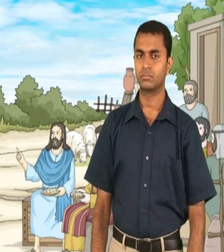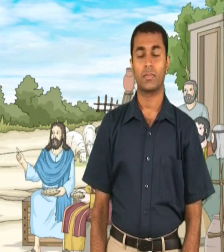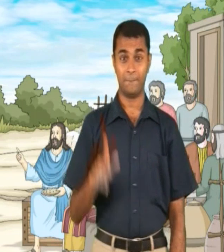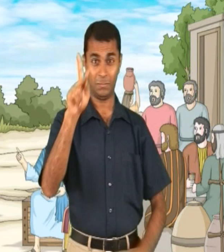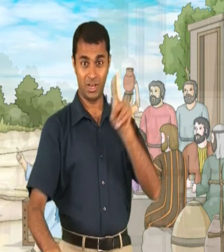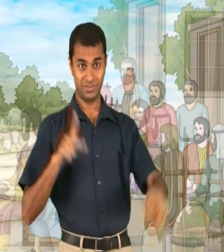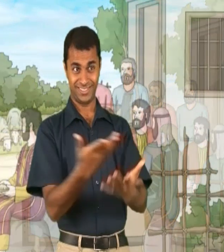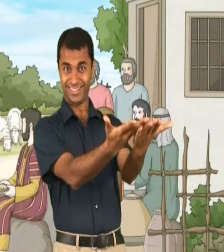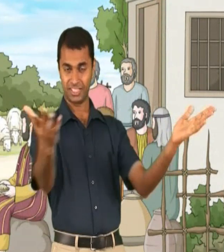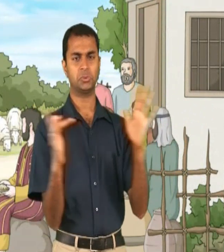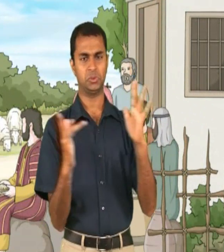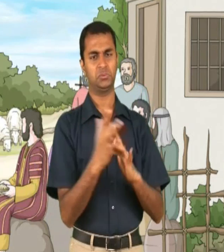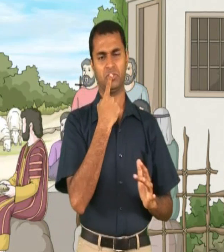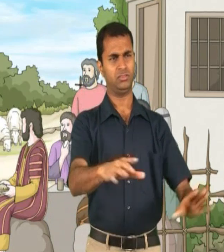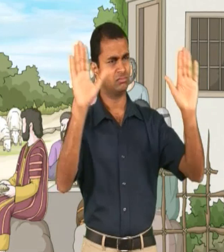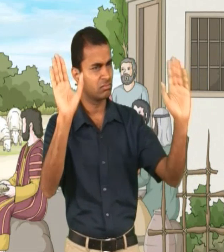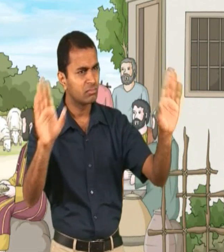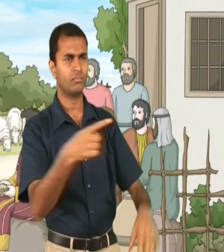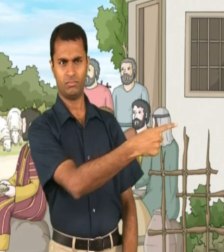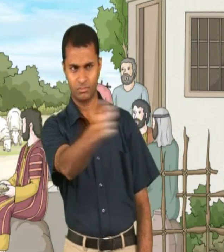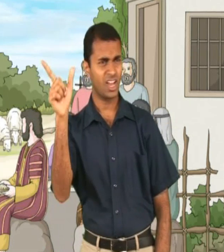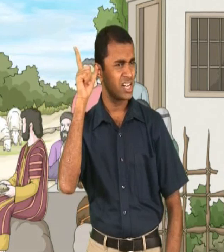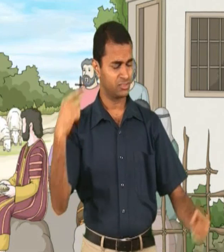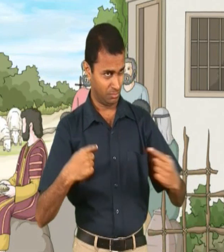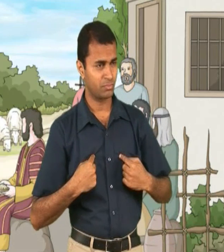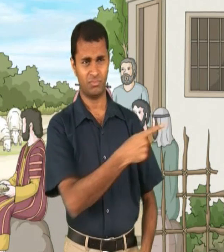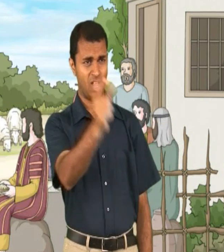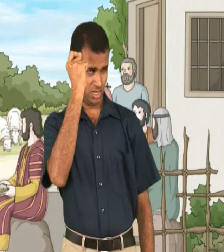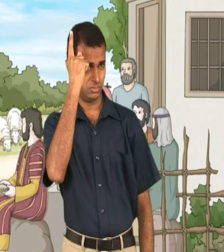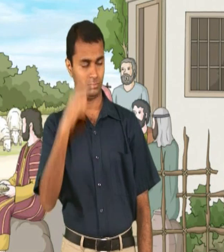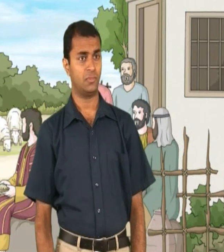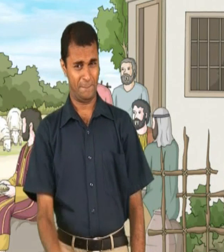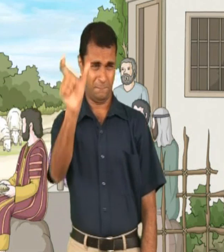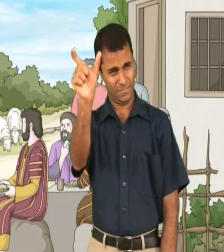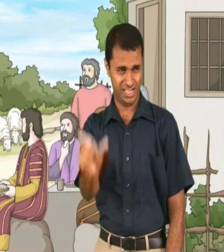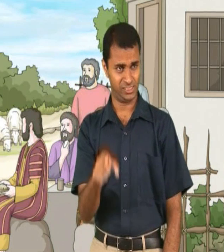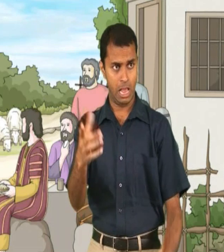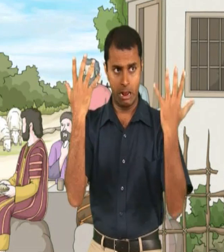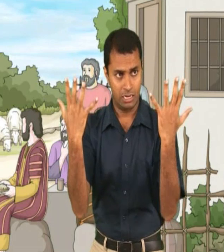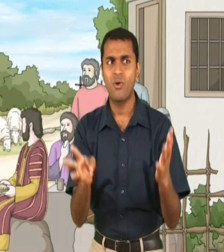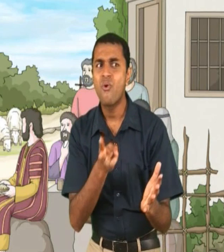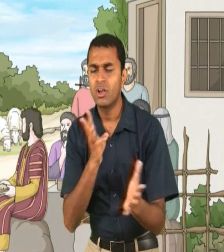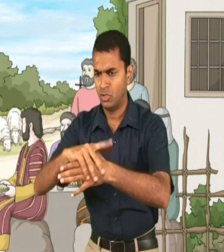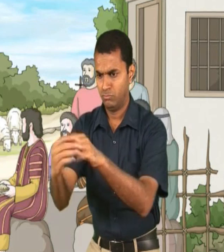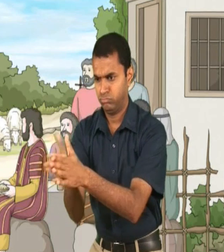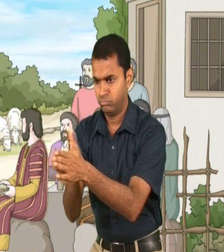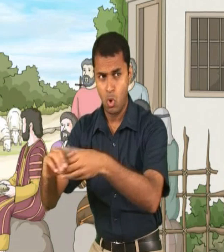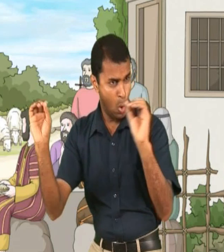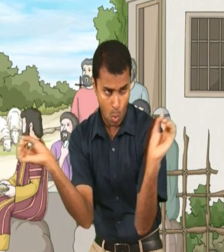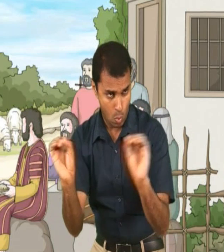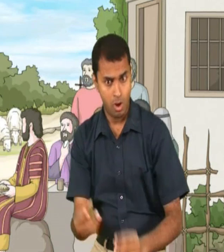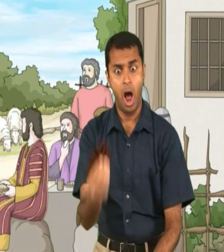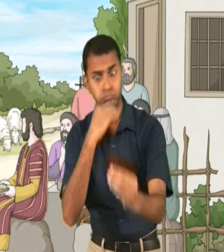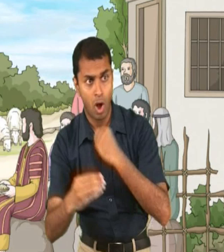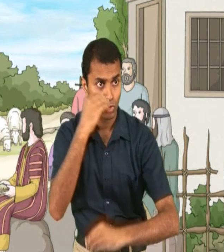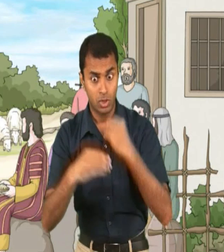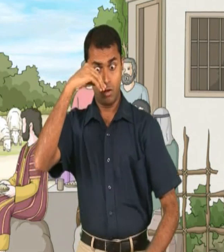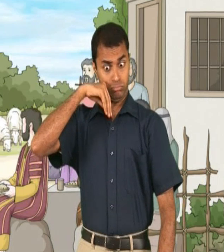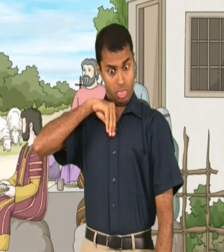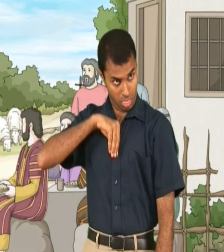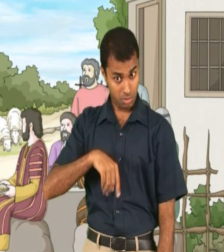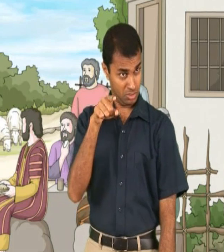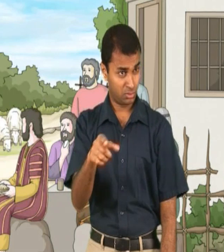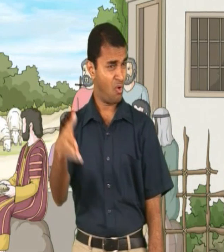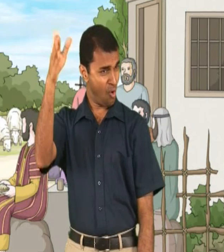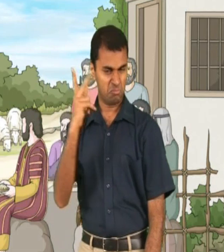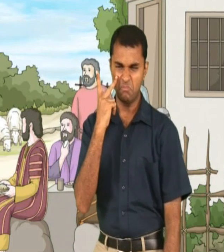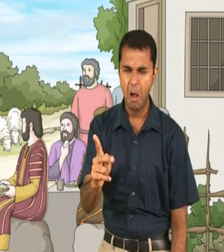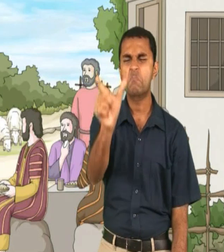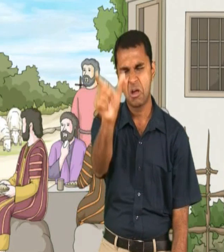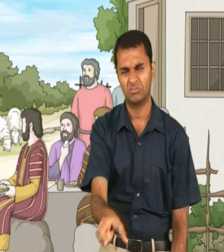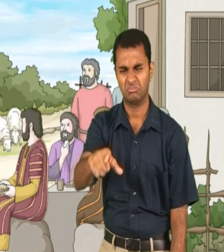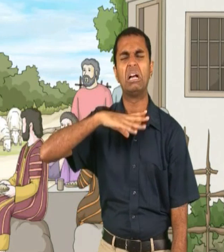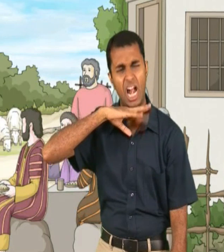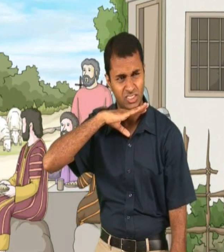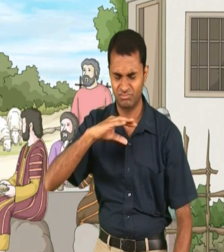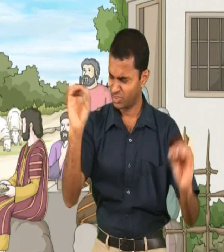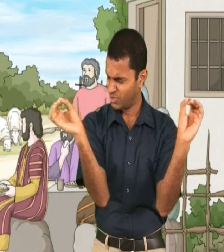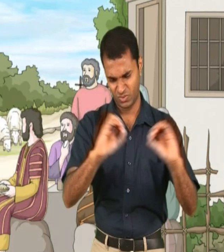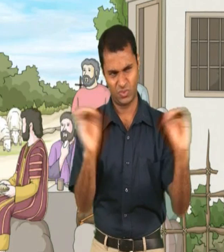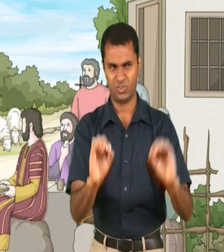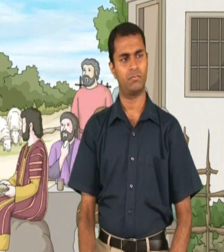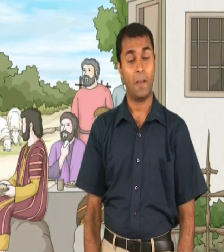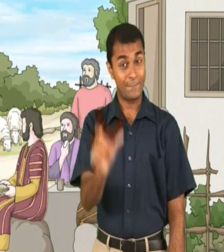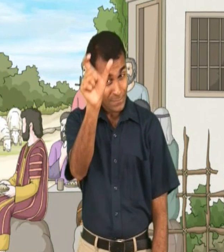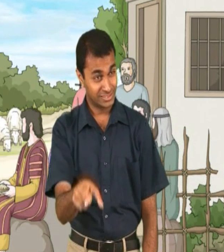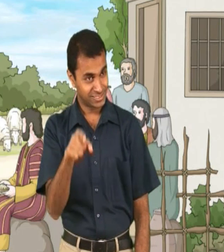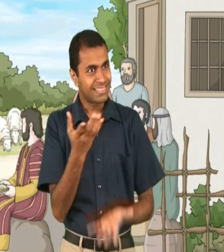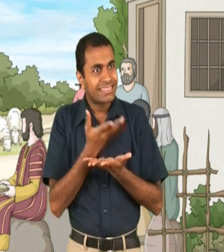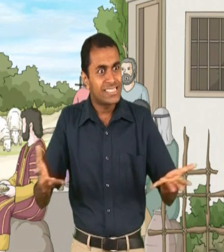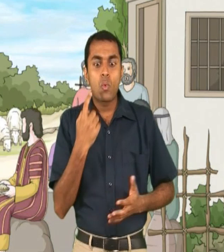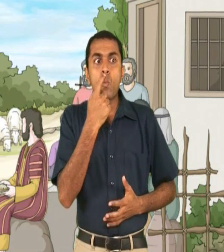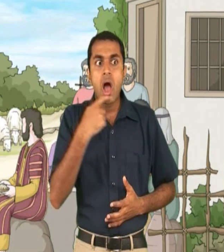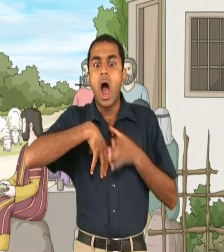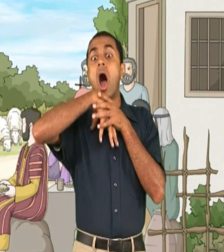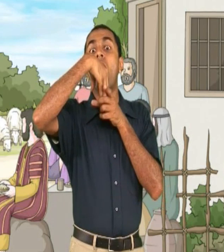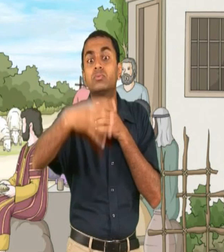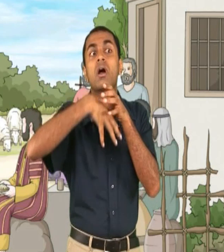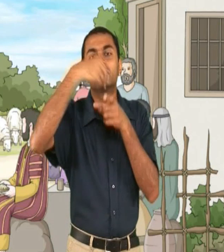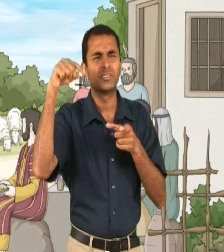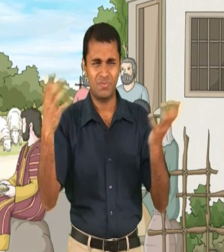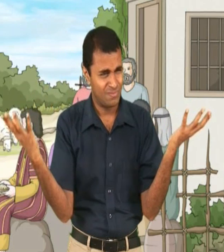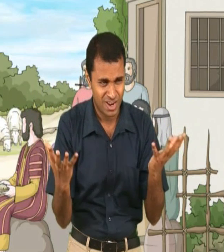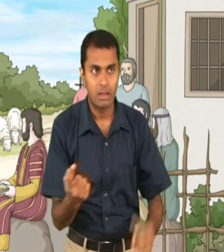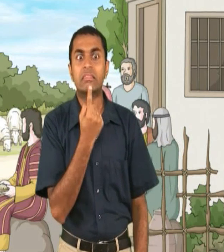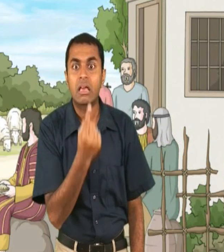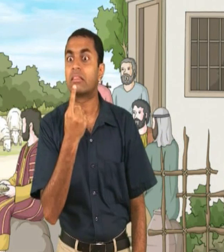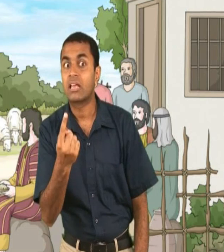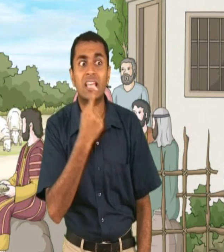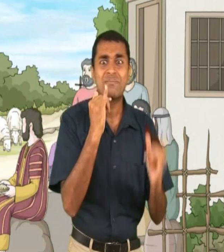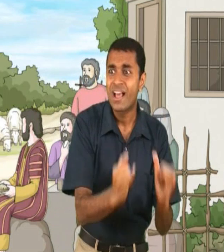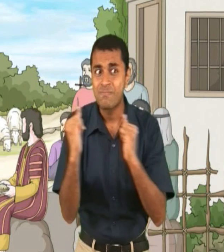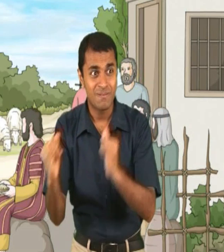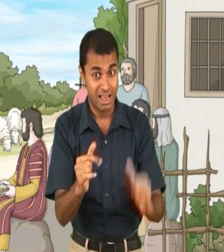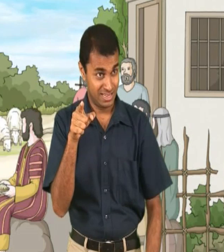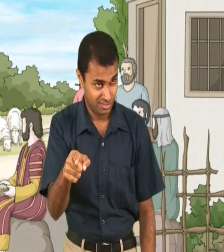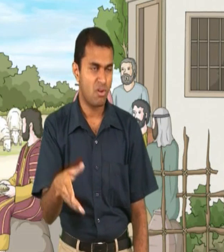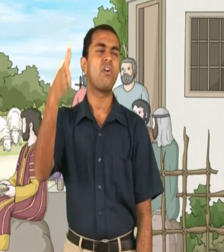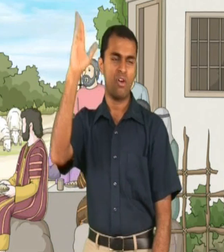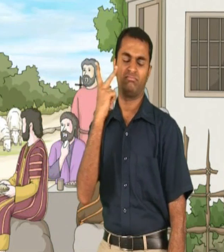Then the disciples came to Him and said, “Are You aware that the Pharisees were offended when they heard this?”